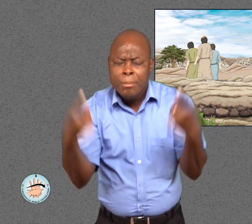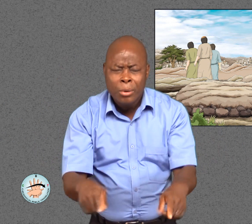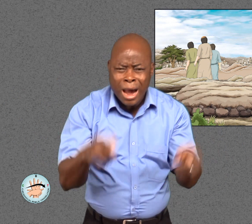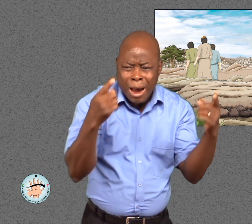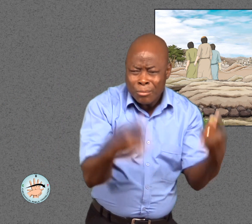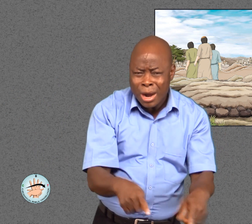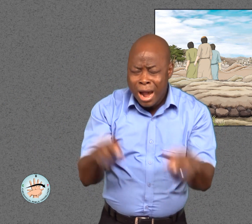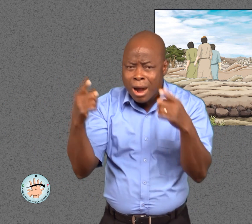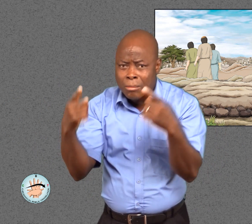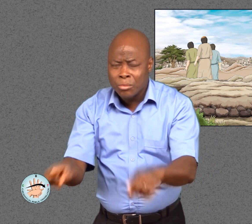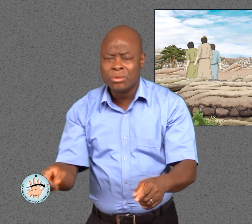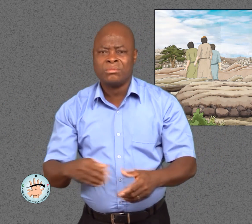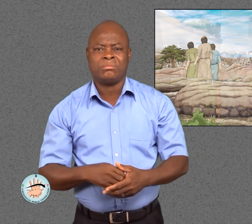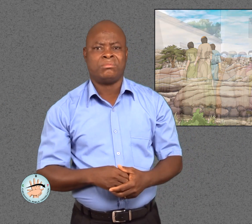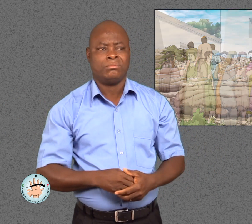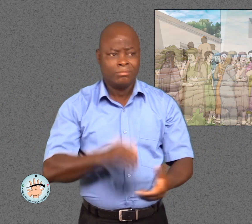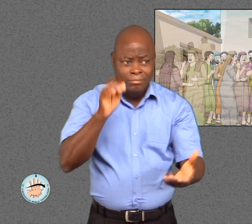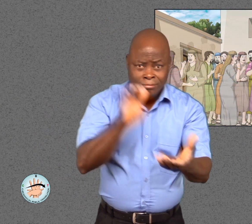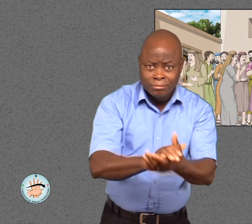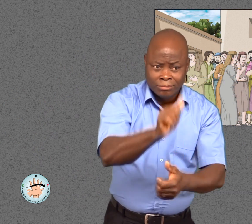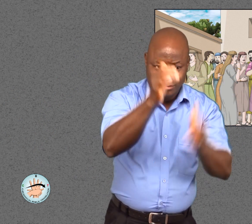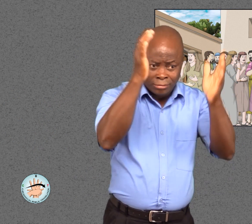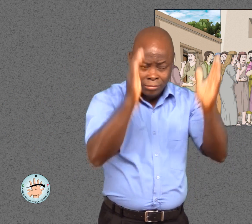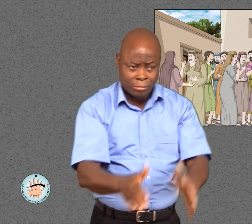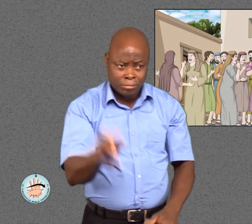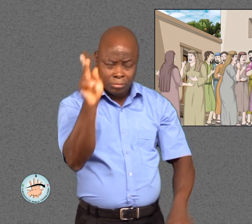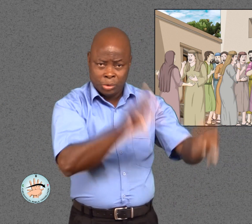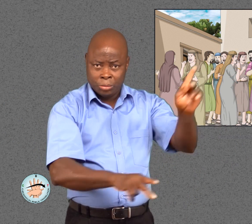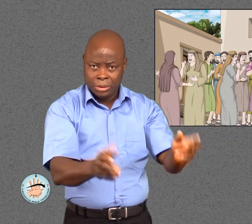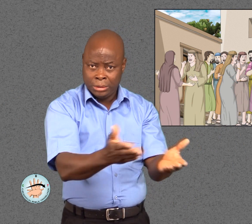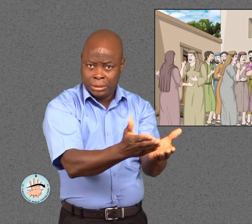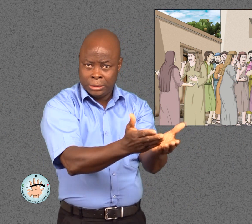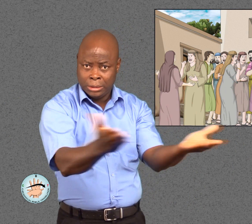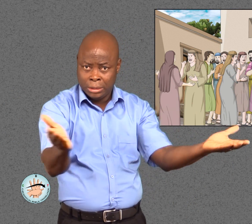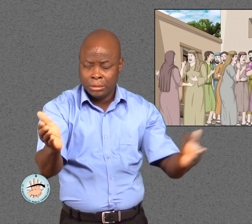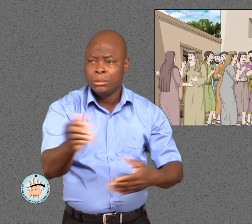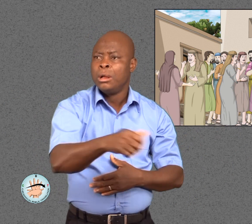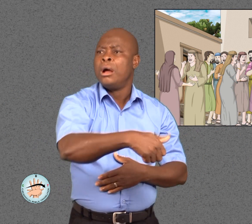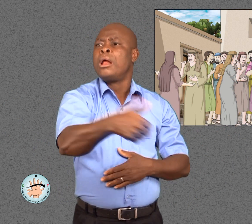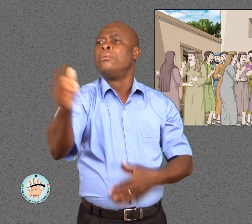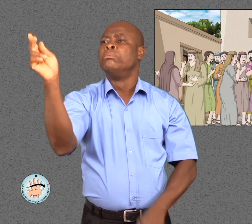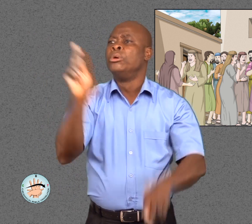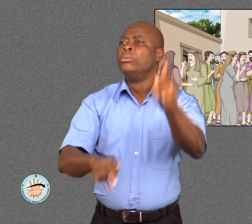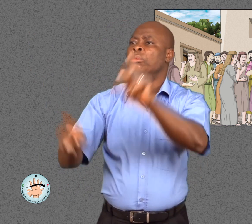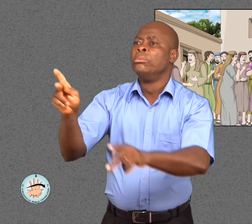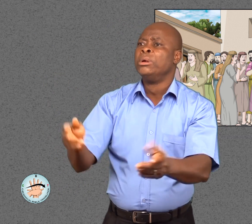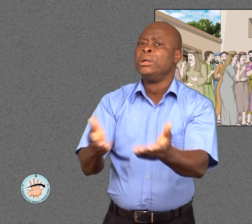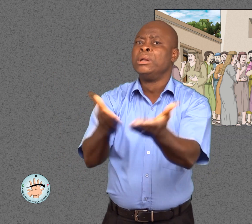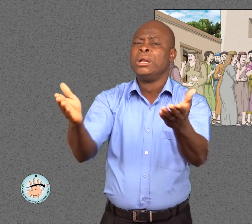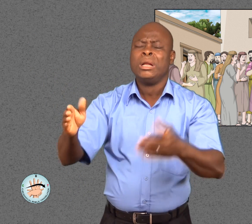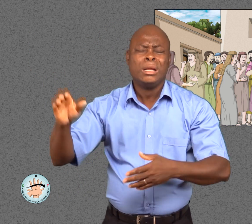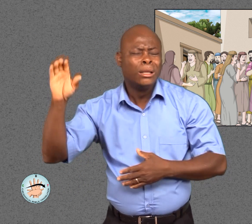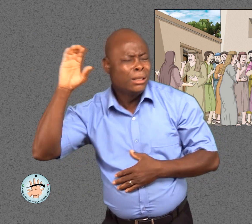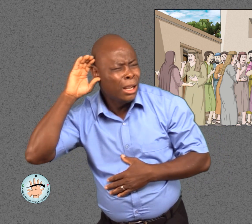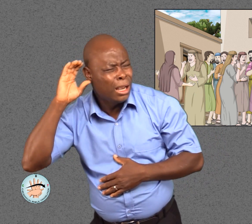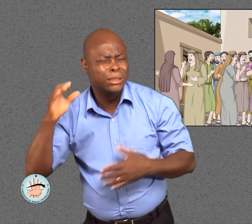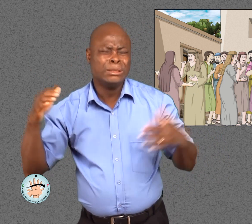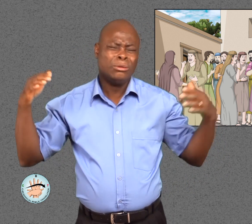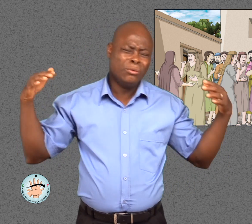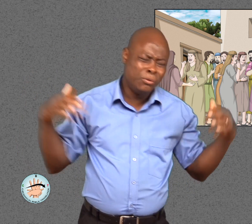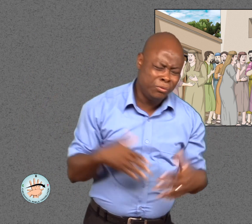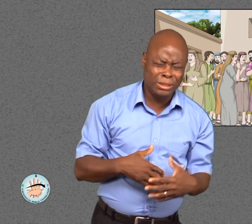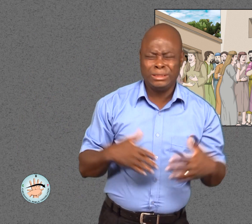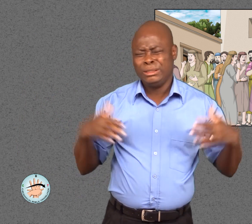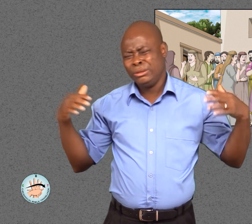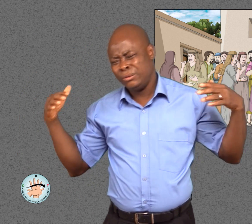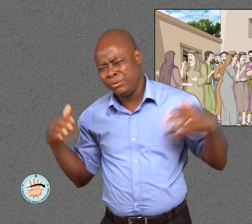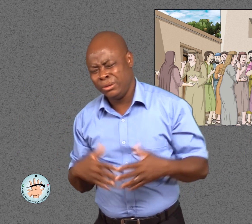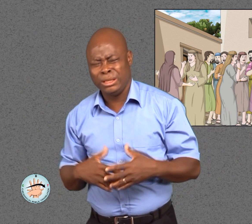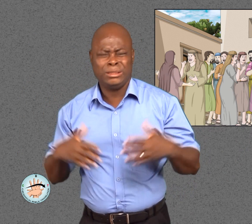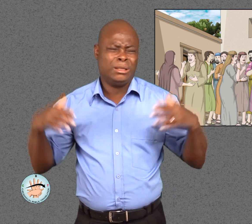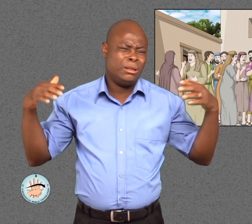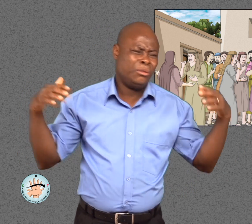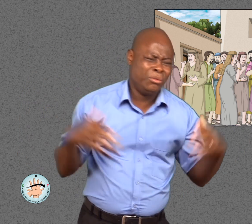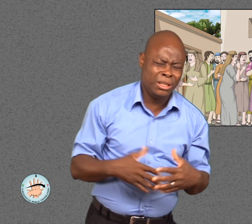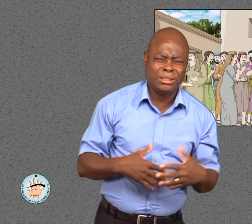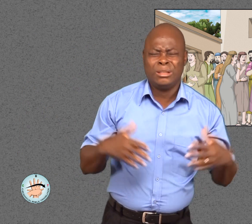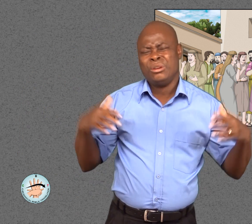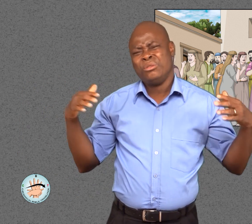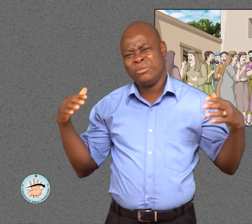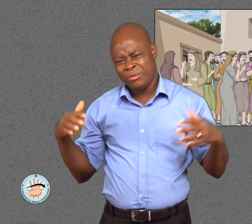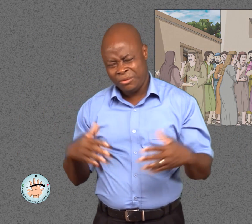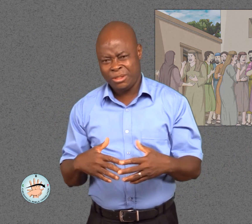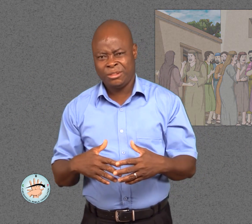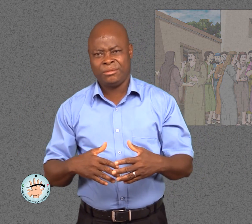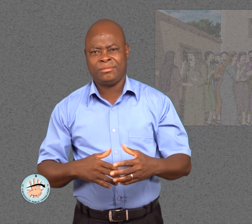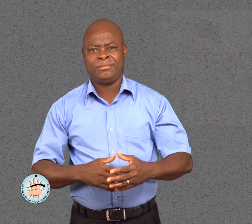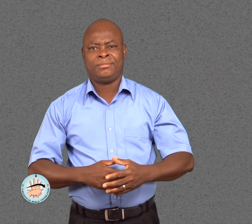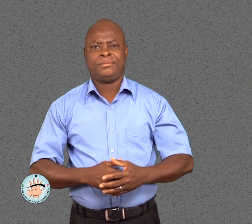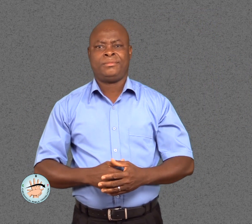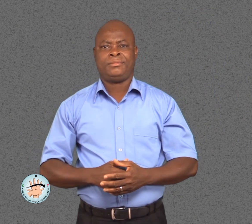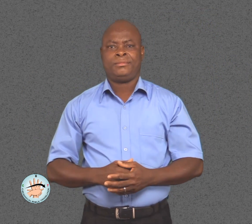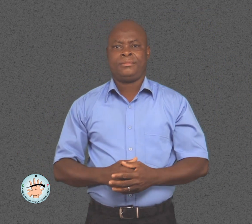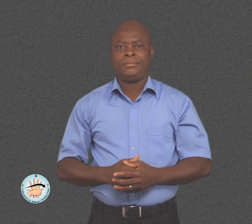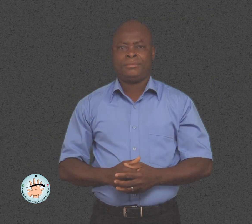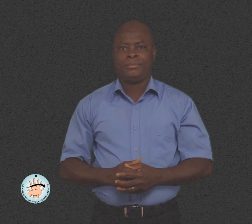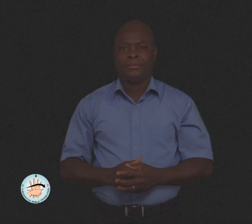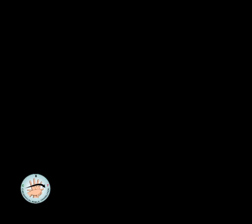And great fear came over the whole church and all who heard about these events.